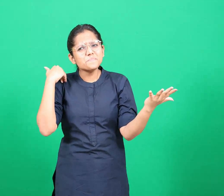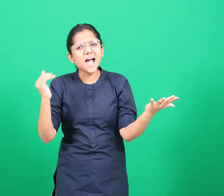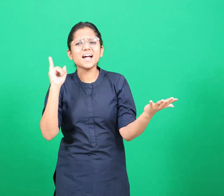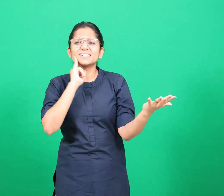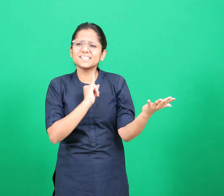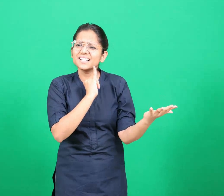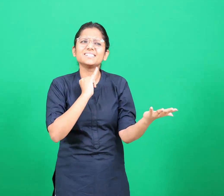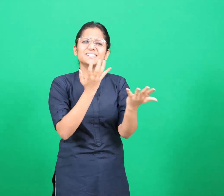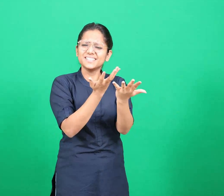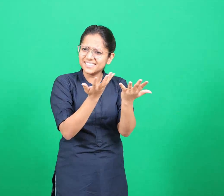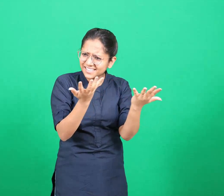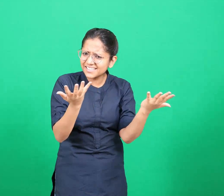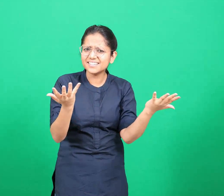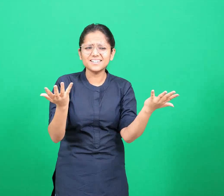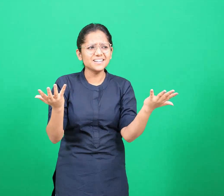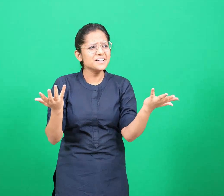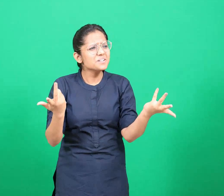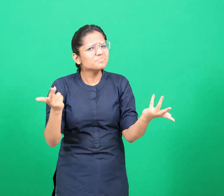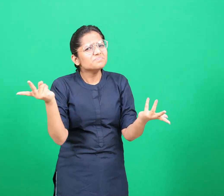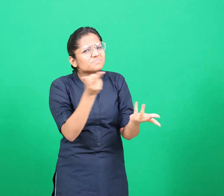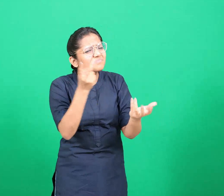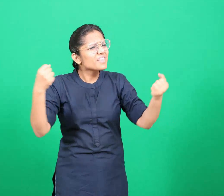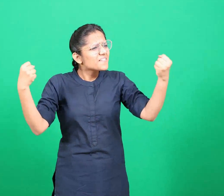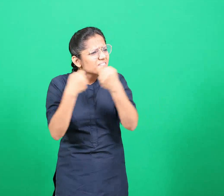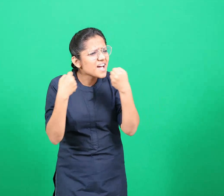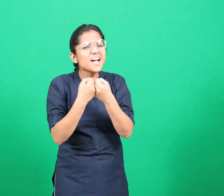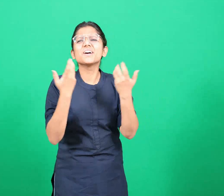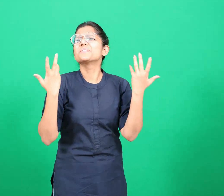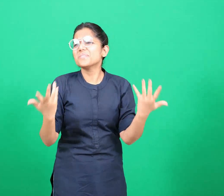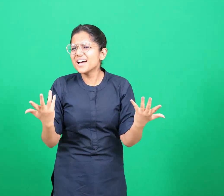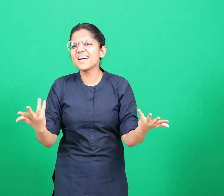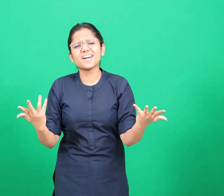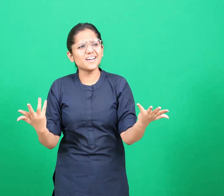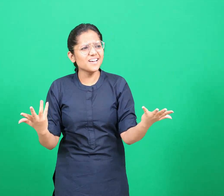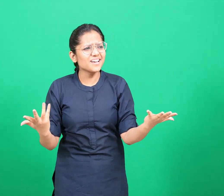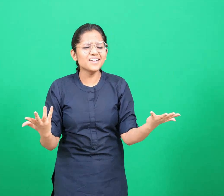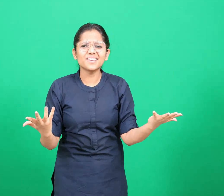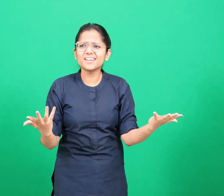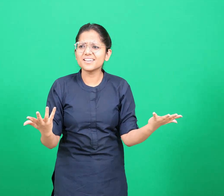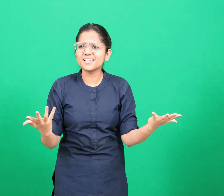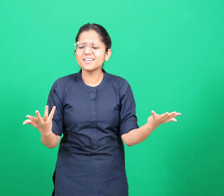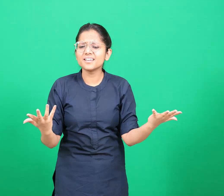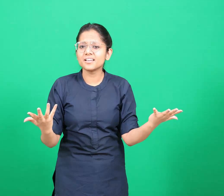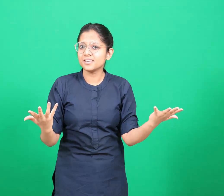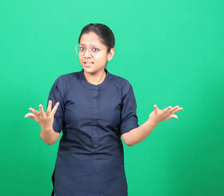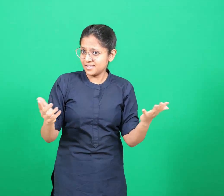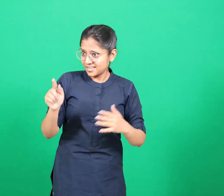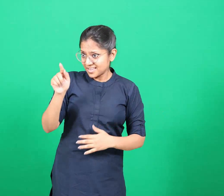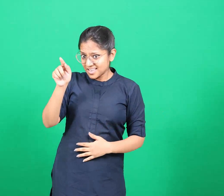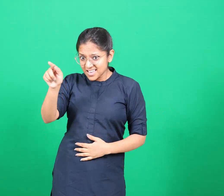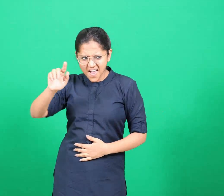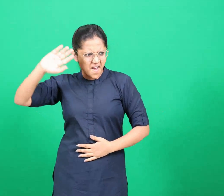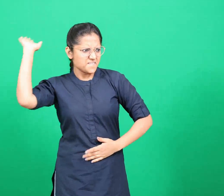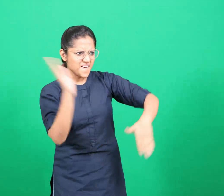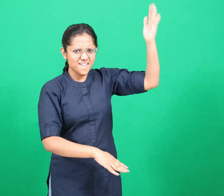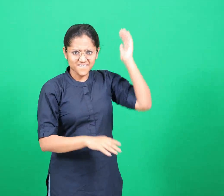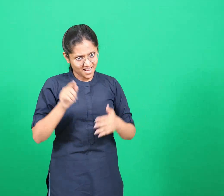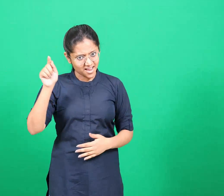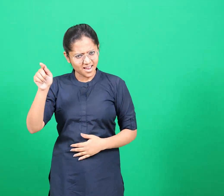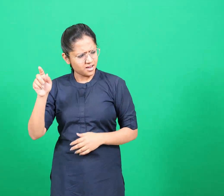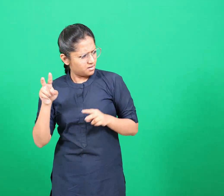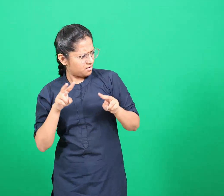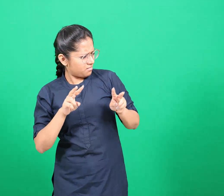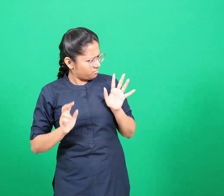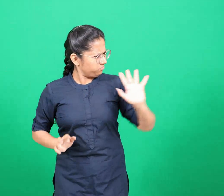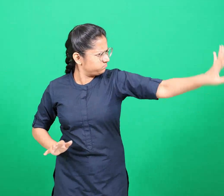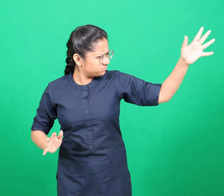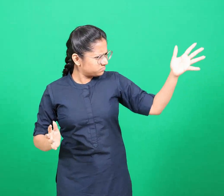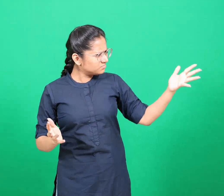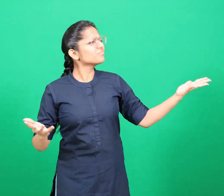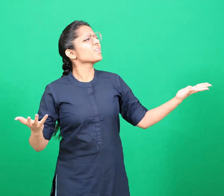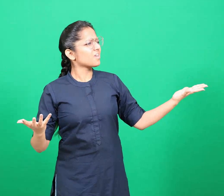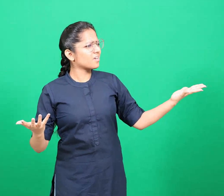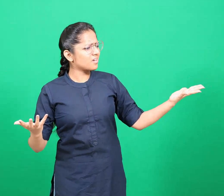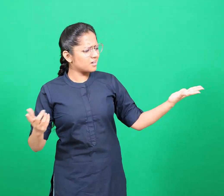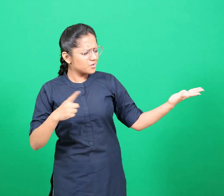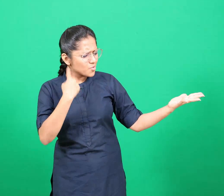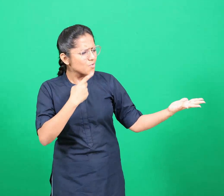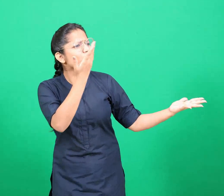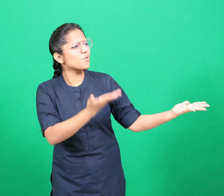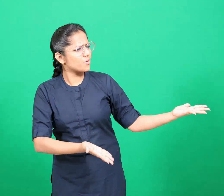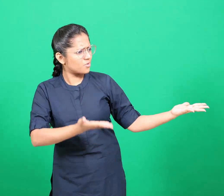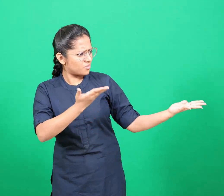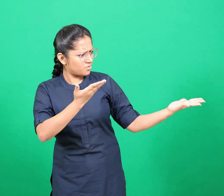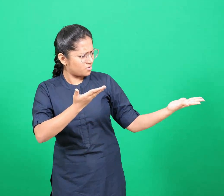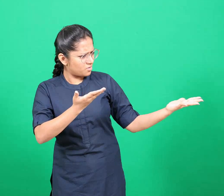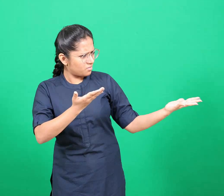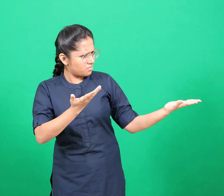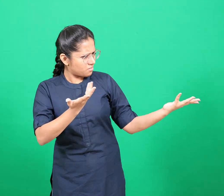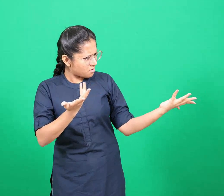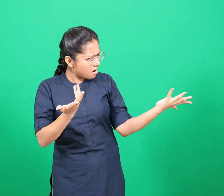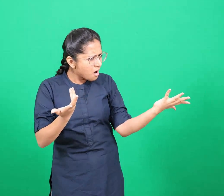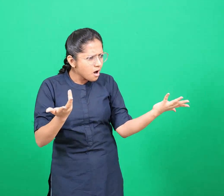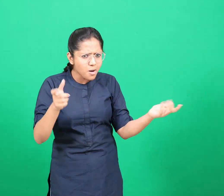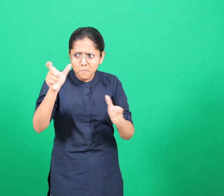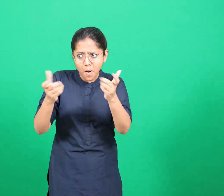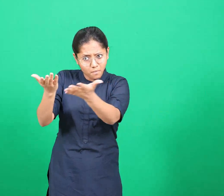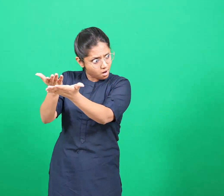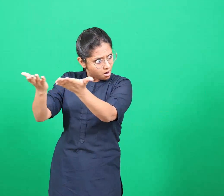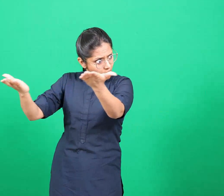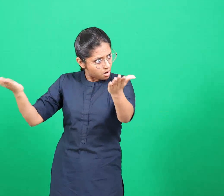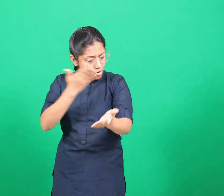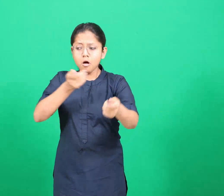Why are you mistreating each other?'